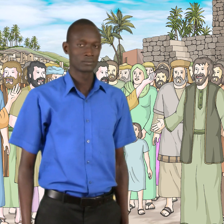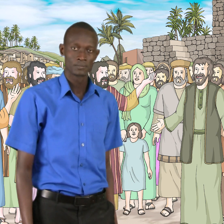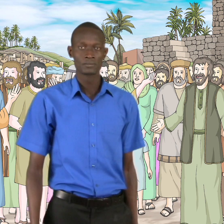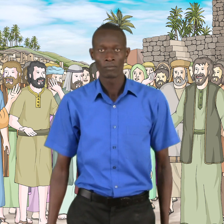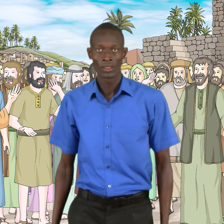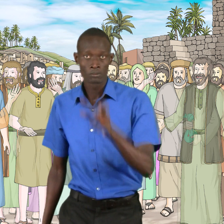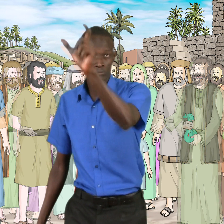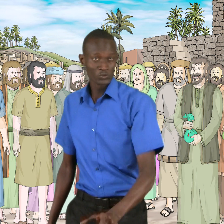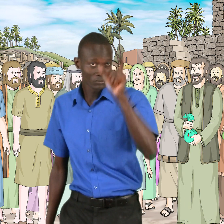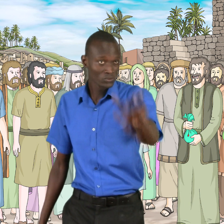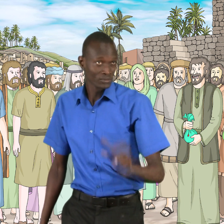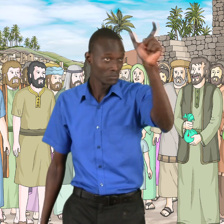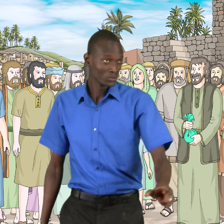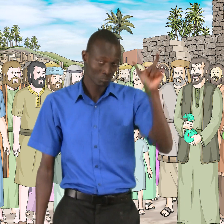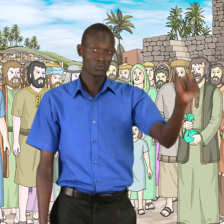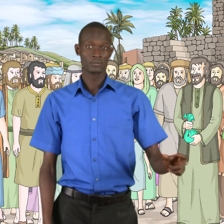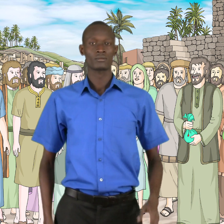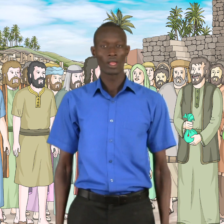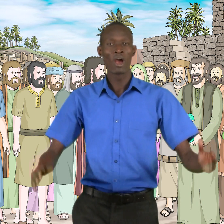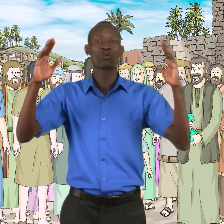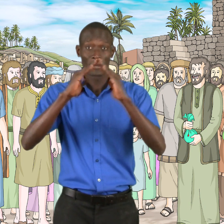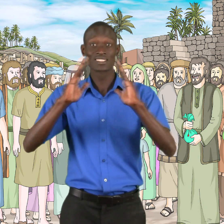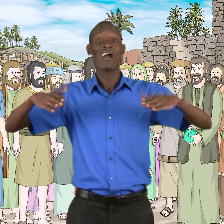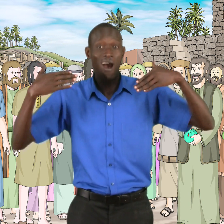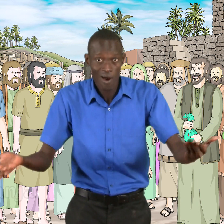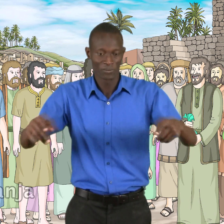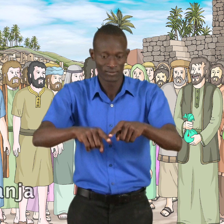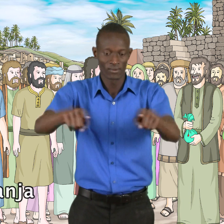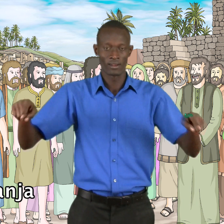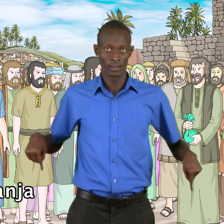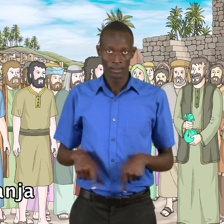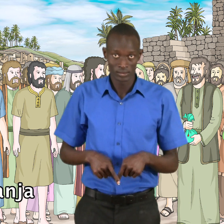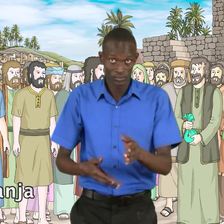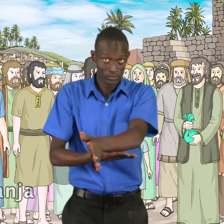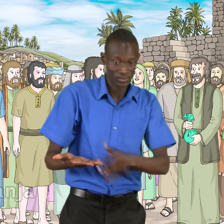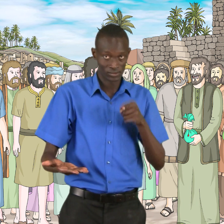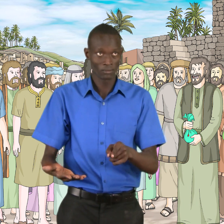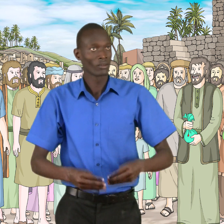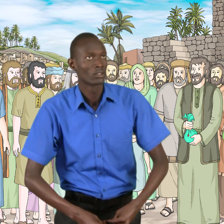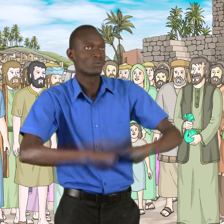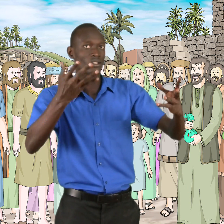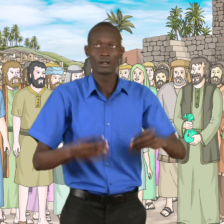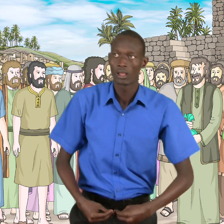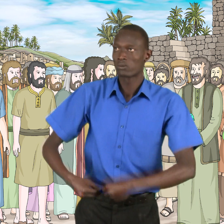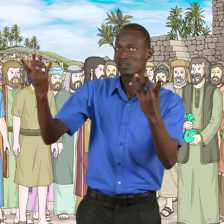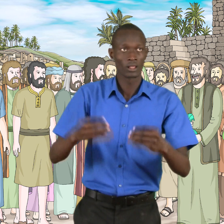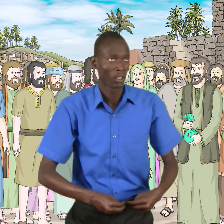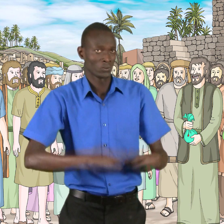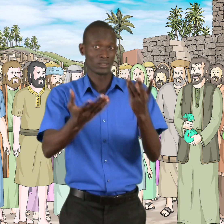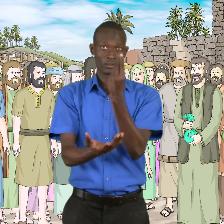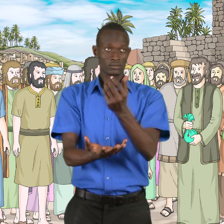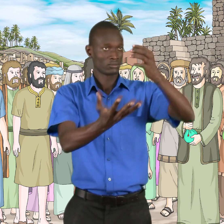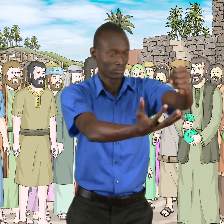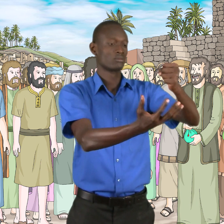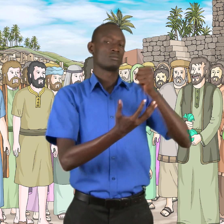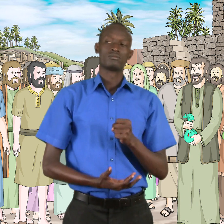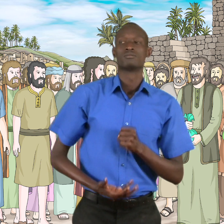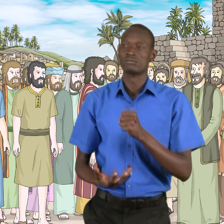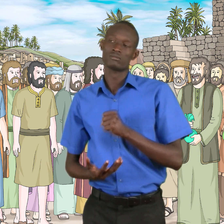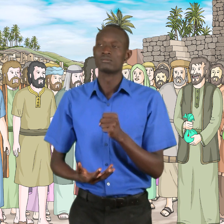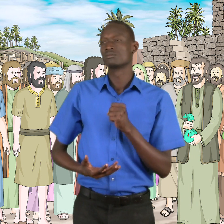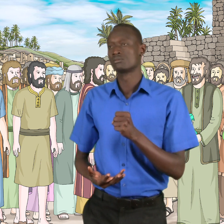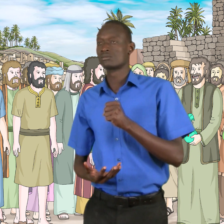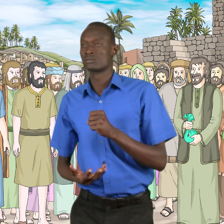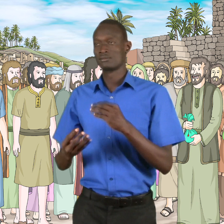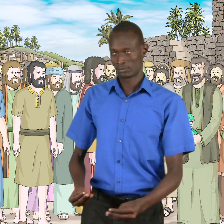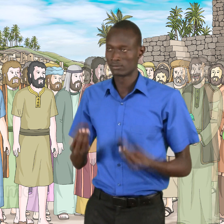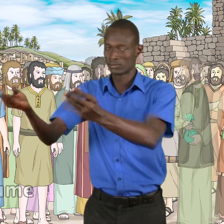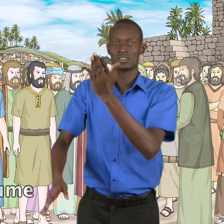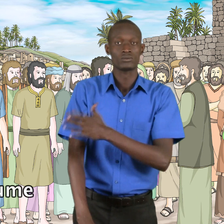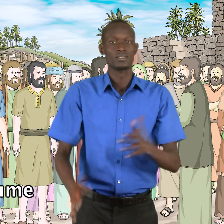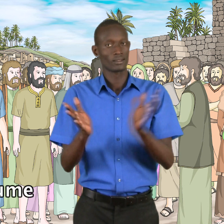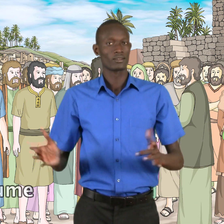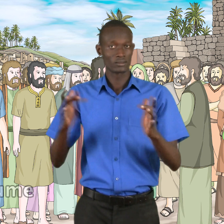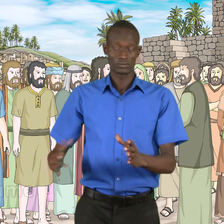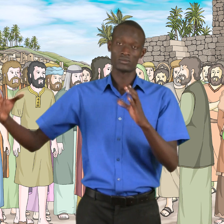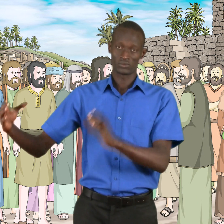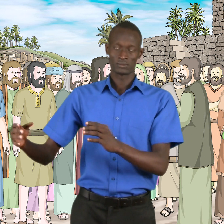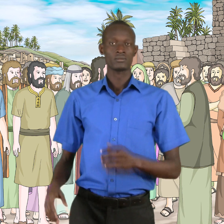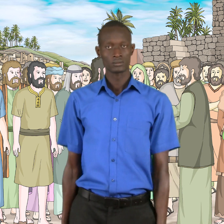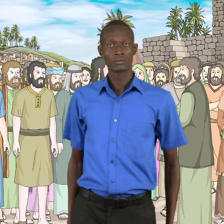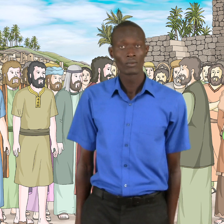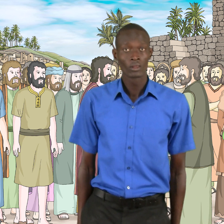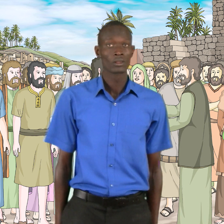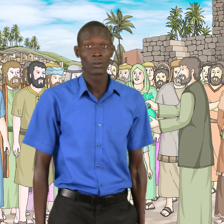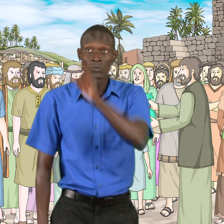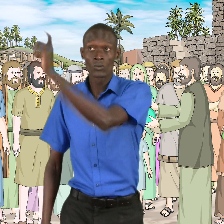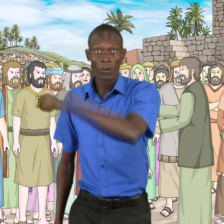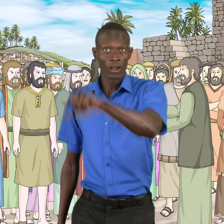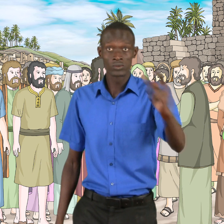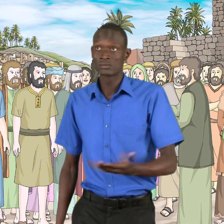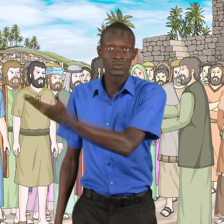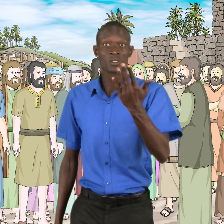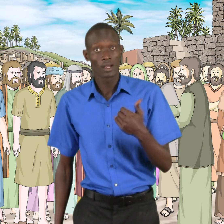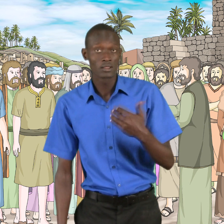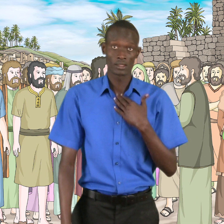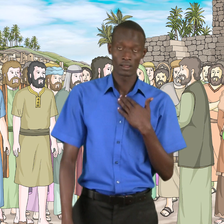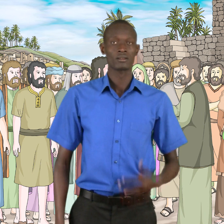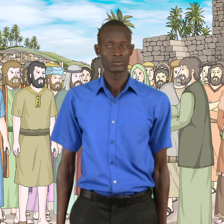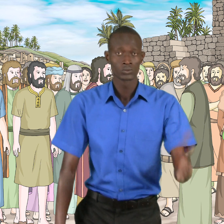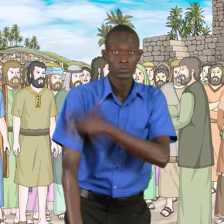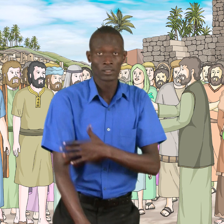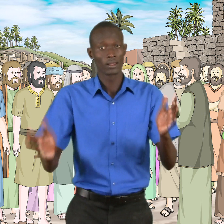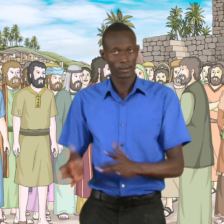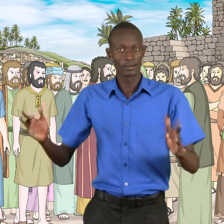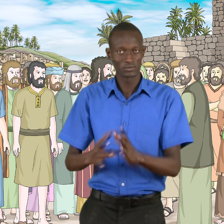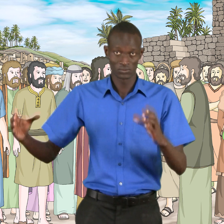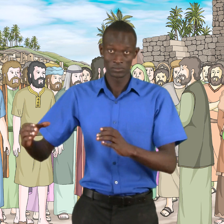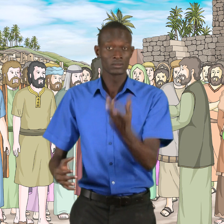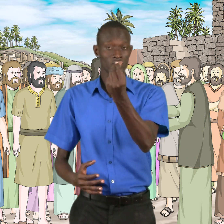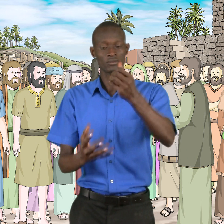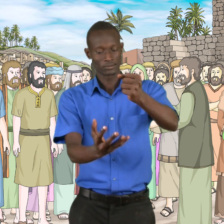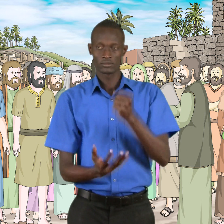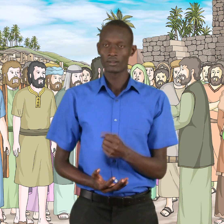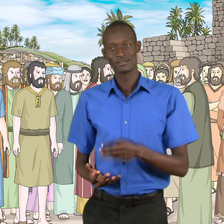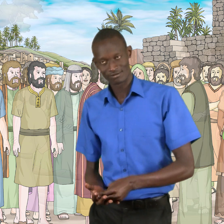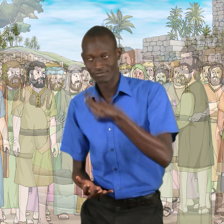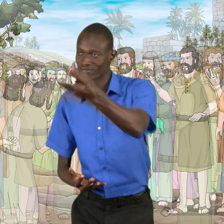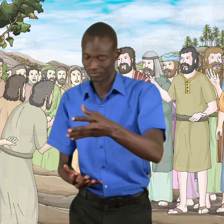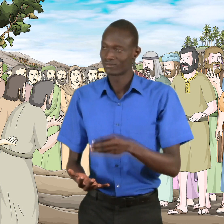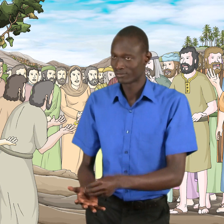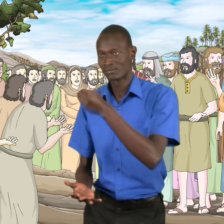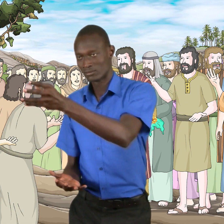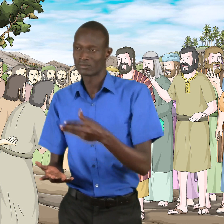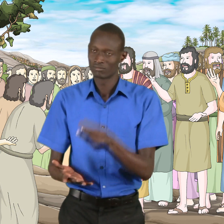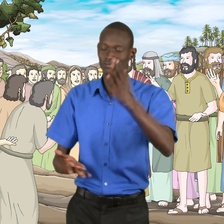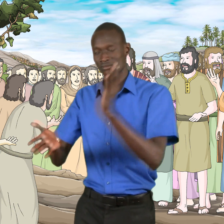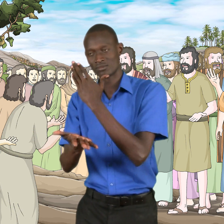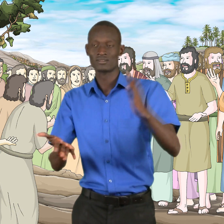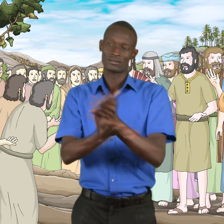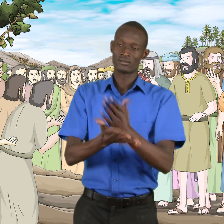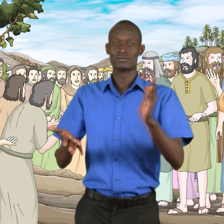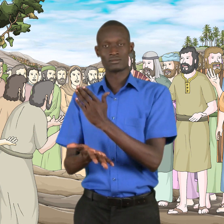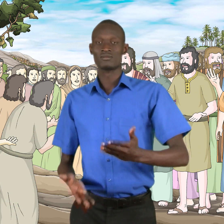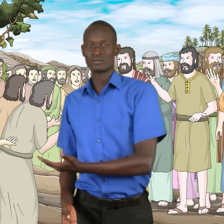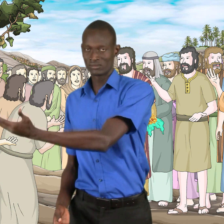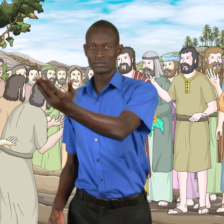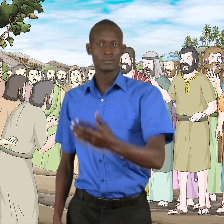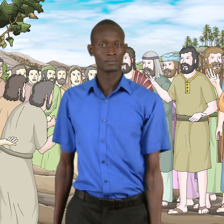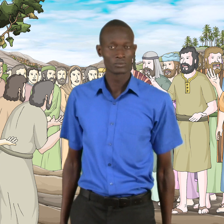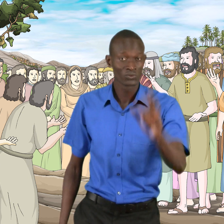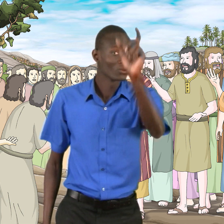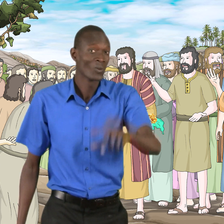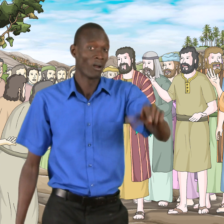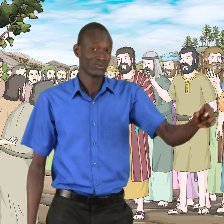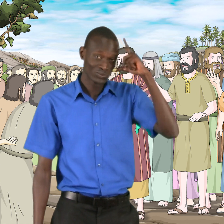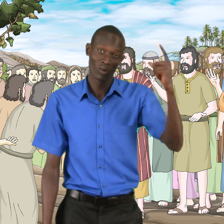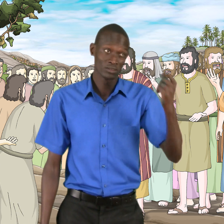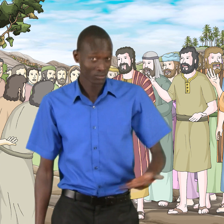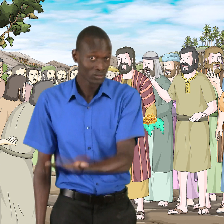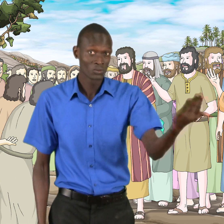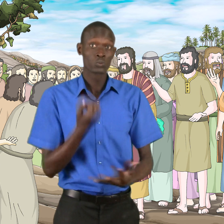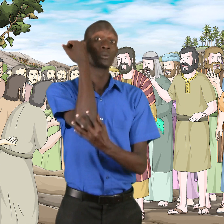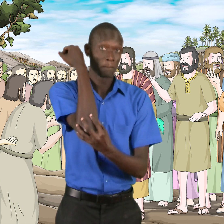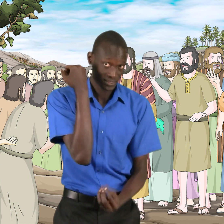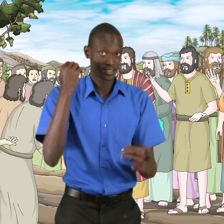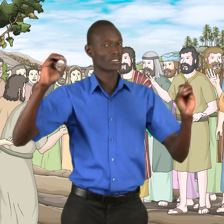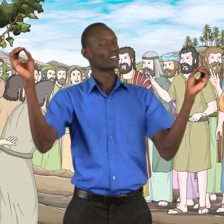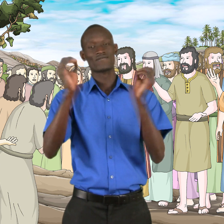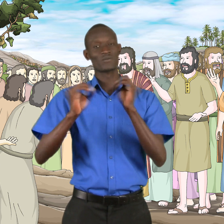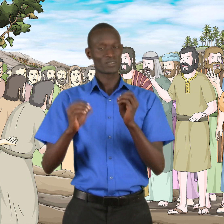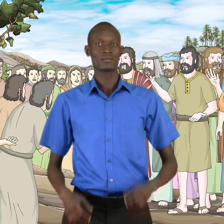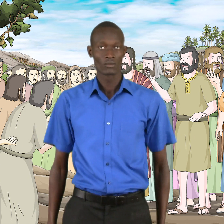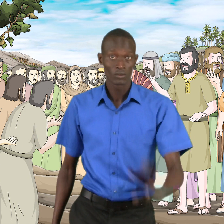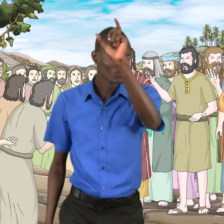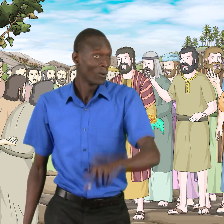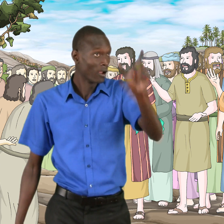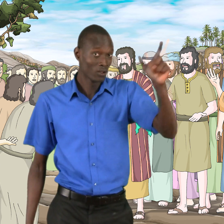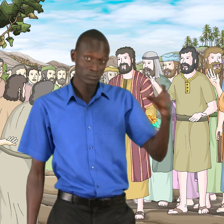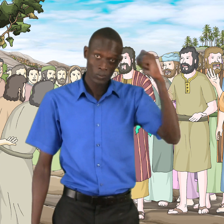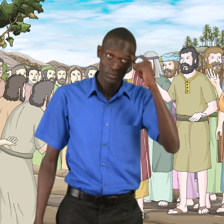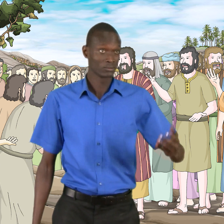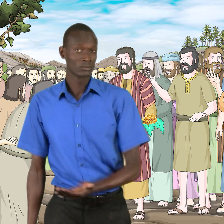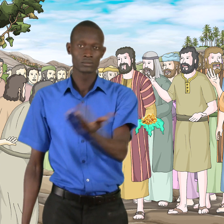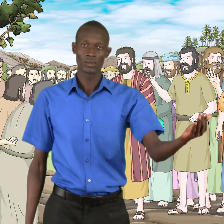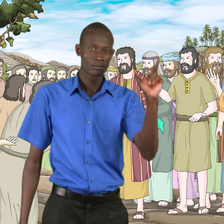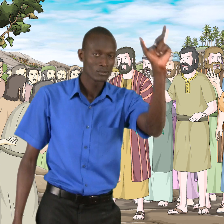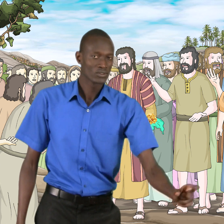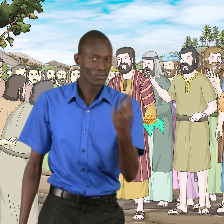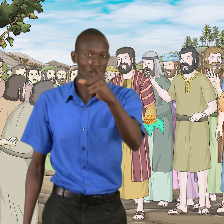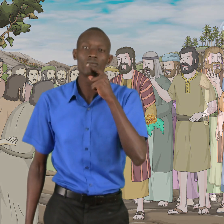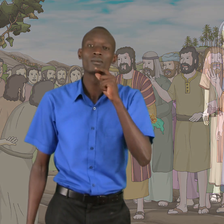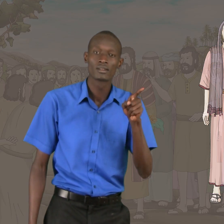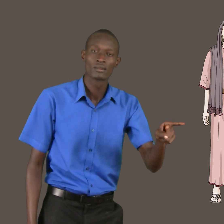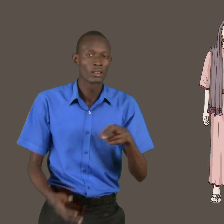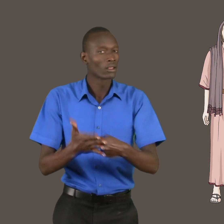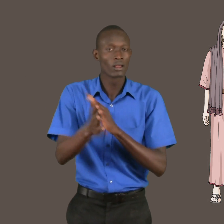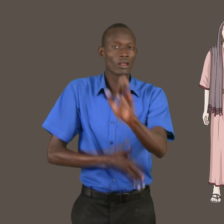There were no needy ones among them, because those who owned lands or houses would sell their property, bring the proceeds from the sales, and lay them at the apostles’ feet for distribution to anyone as he had need.